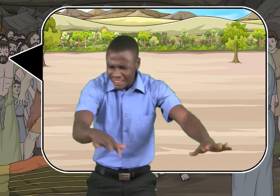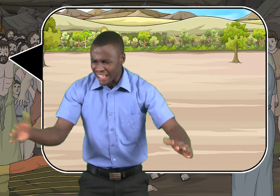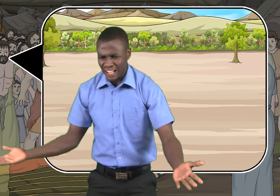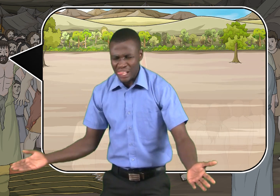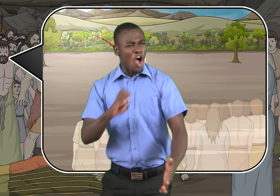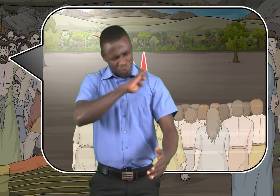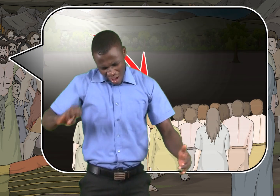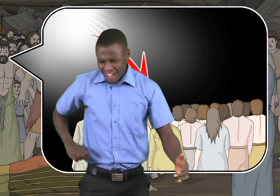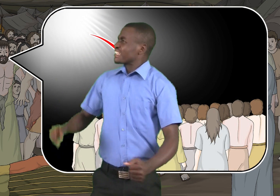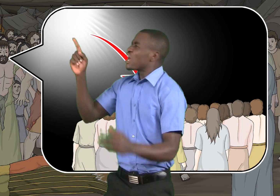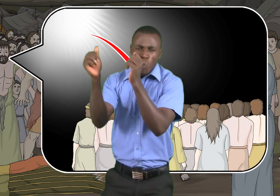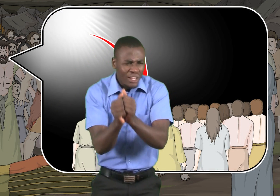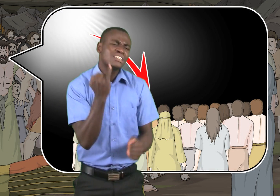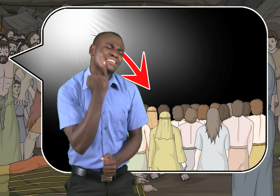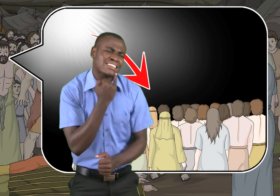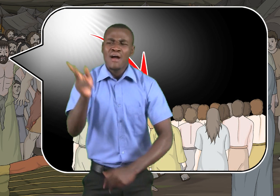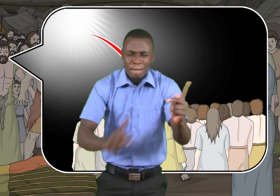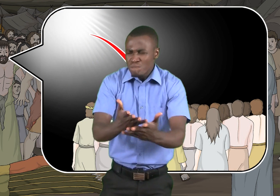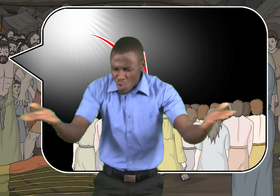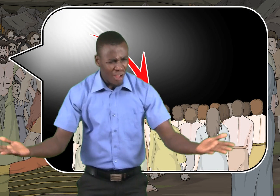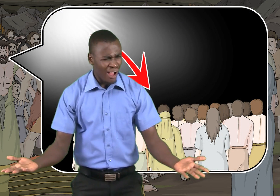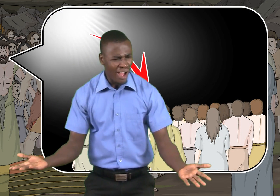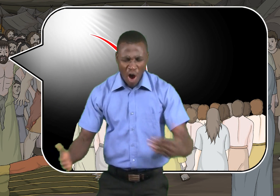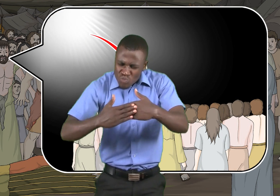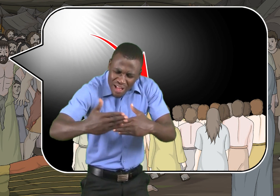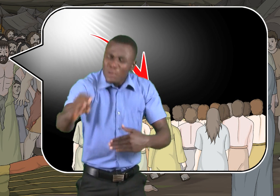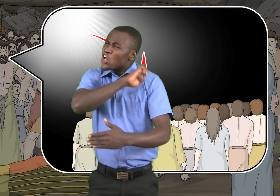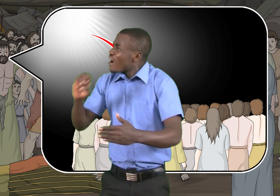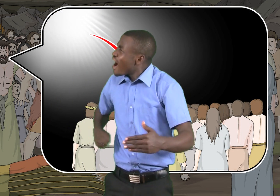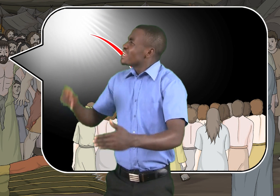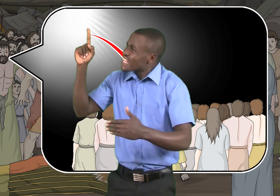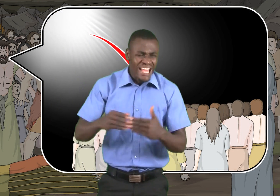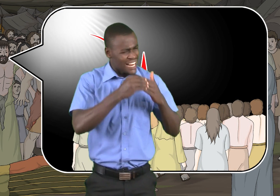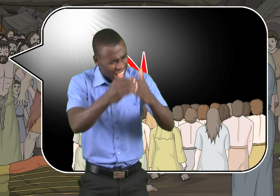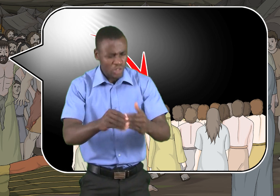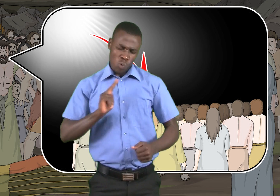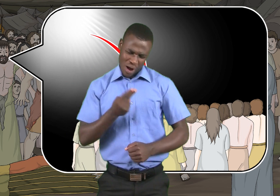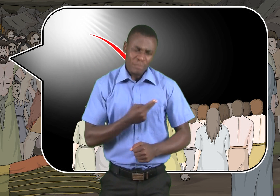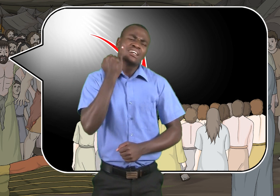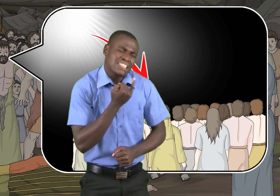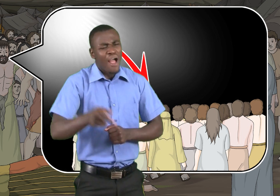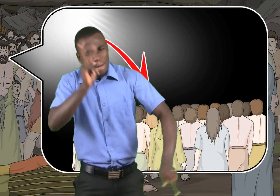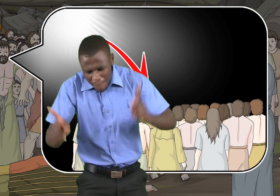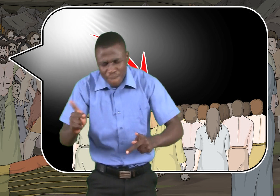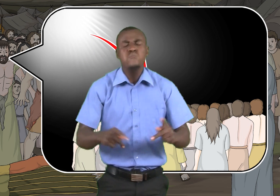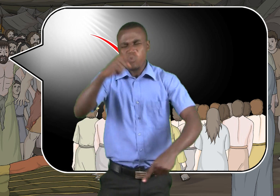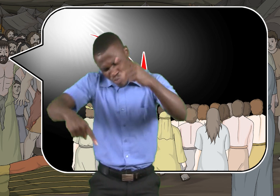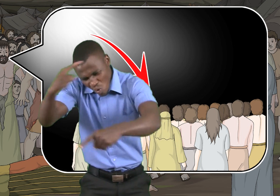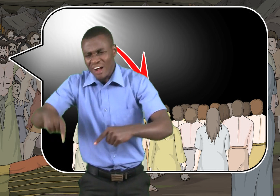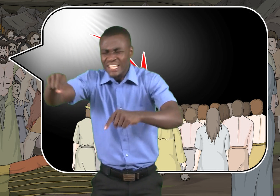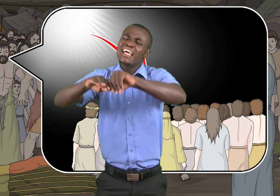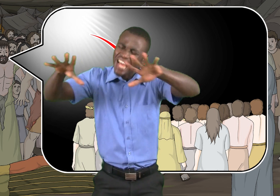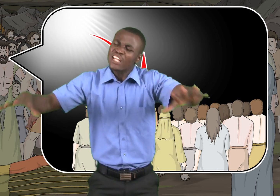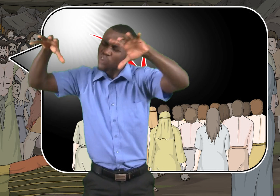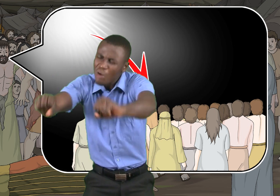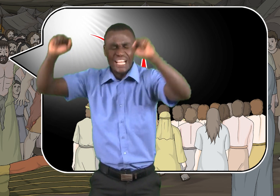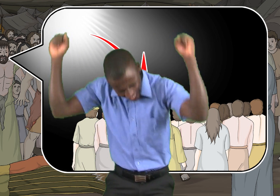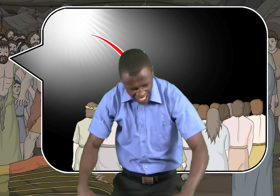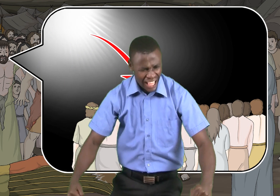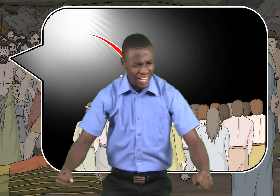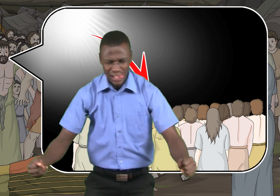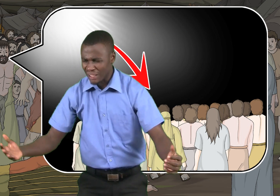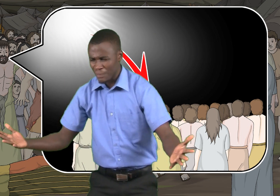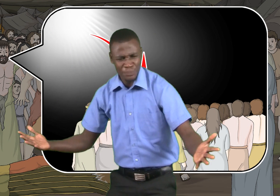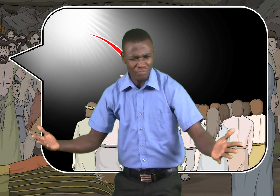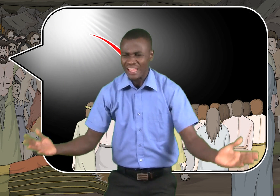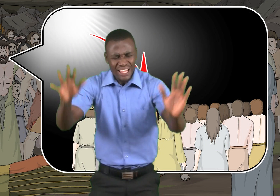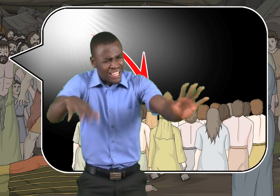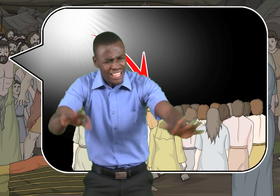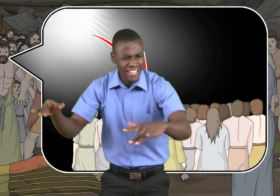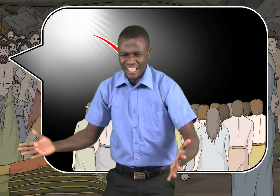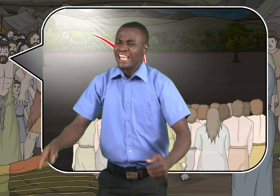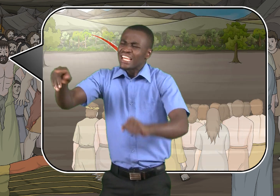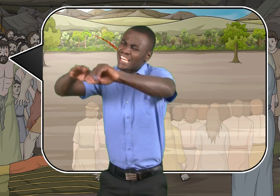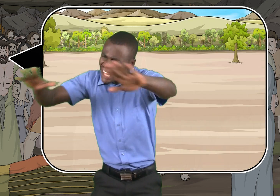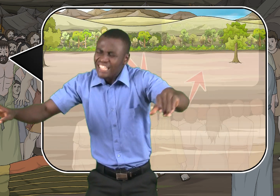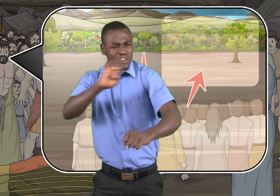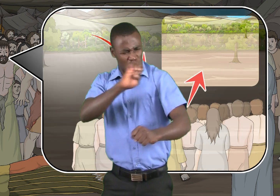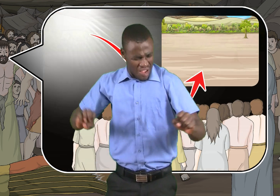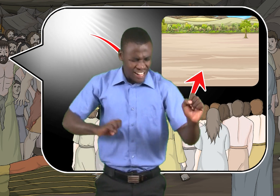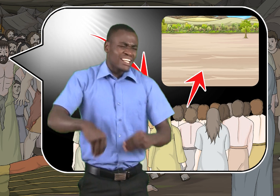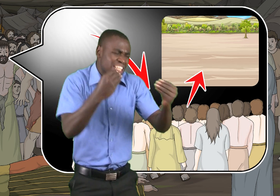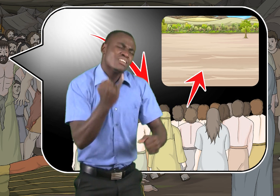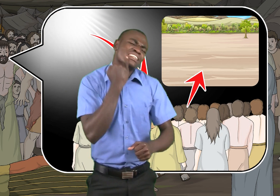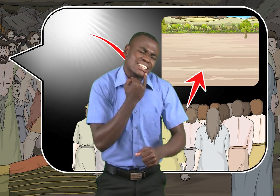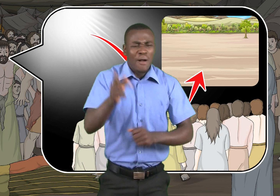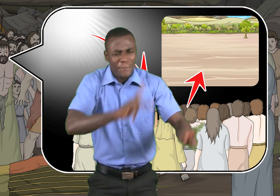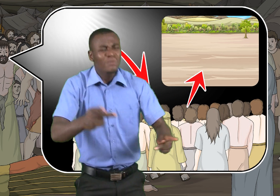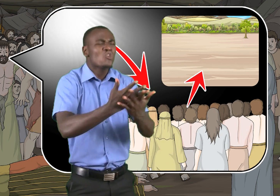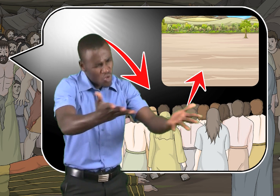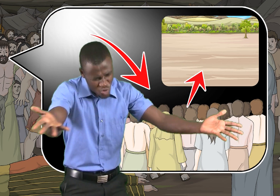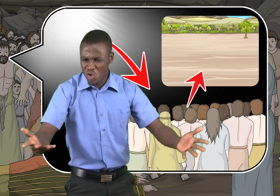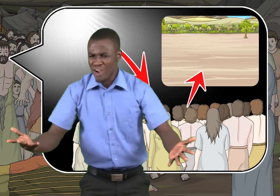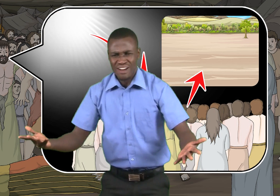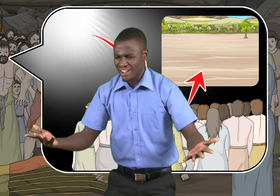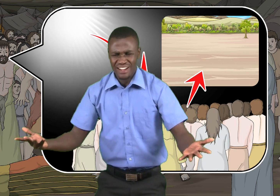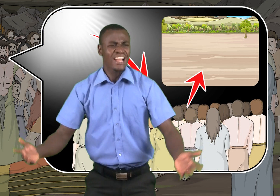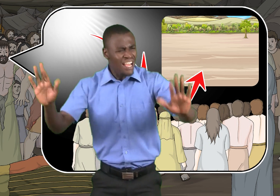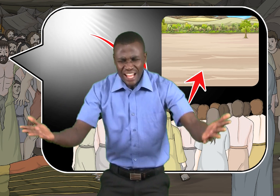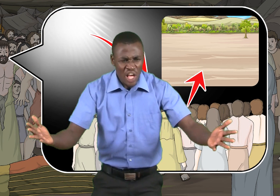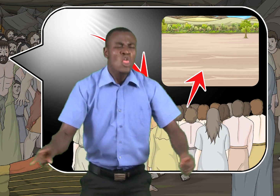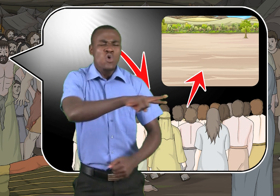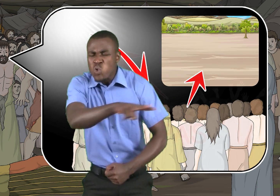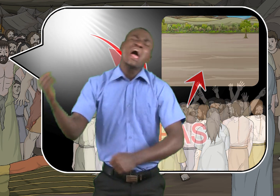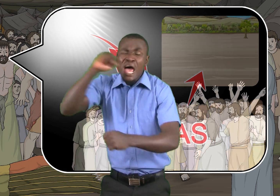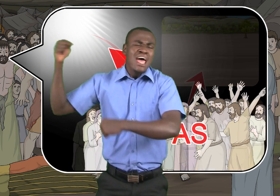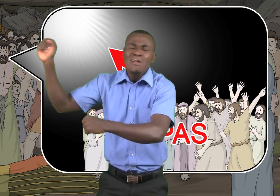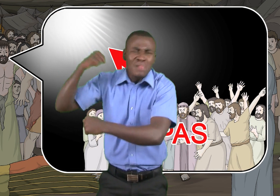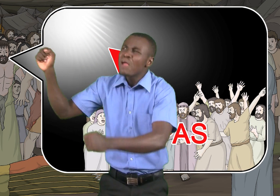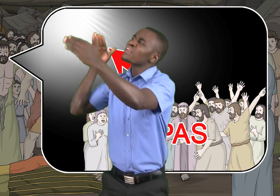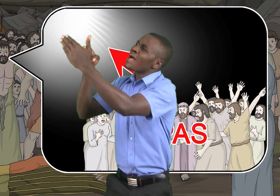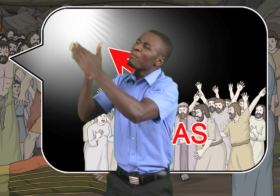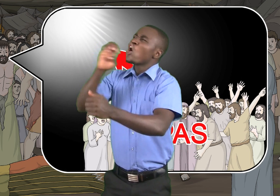If the LORD delights in us, He will bring us into this land, a land flowing with milk and honey, and He will give it to us.